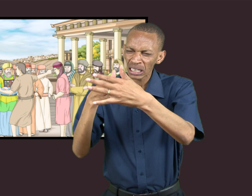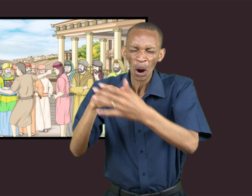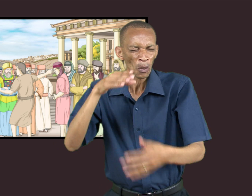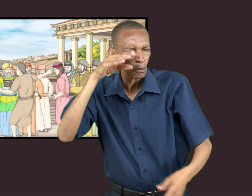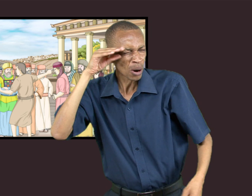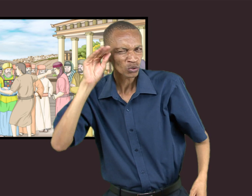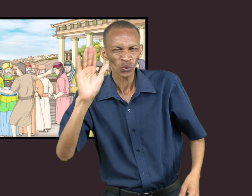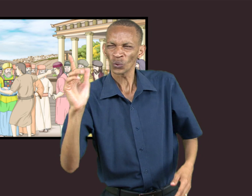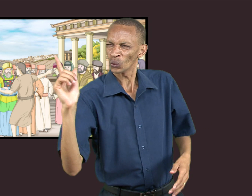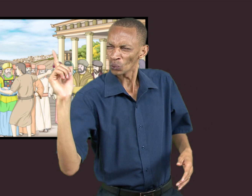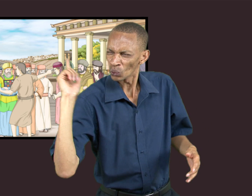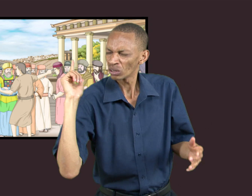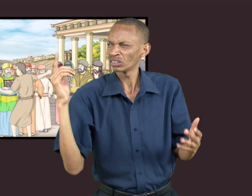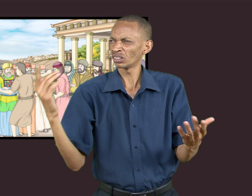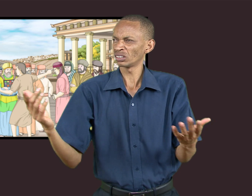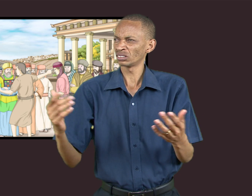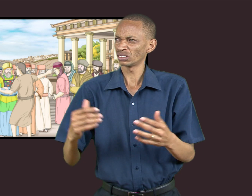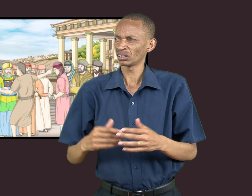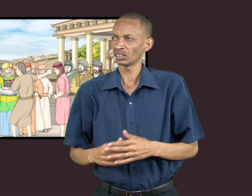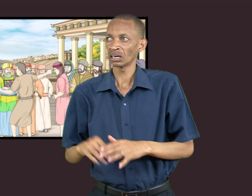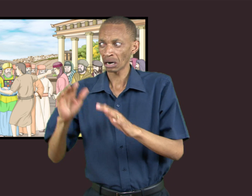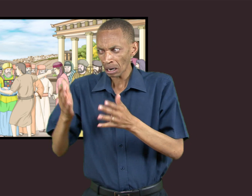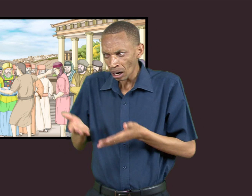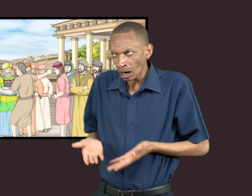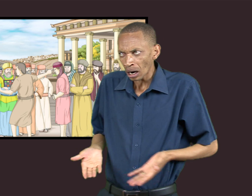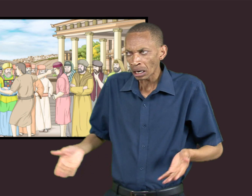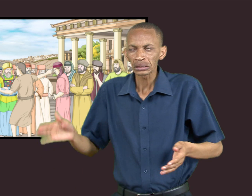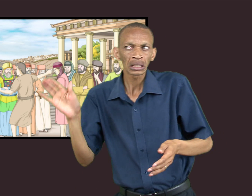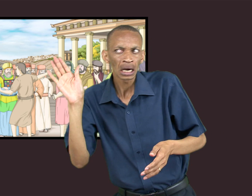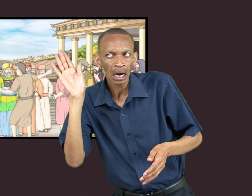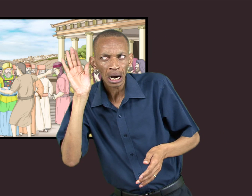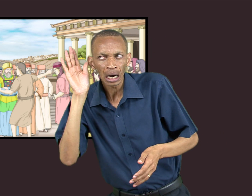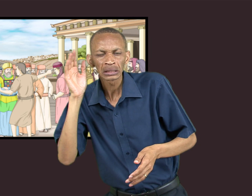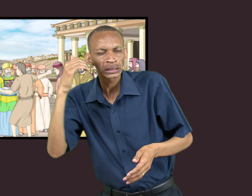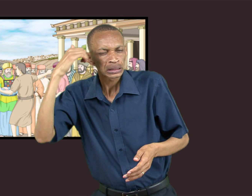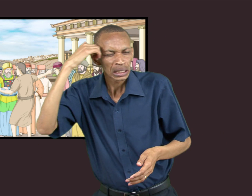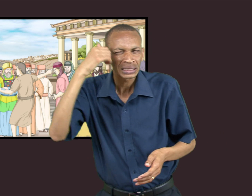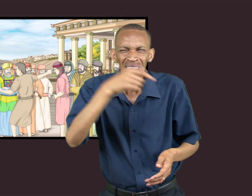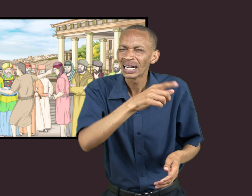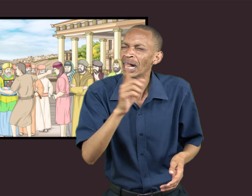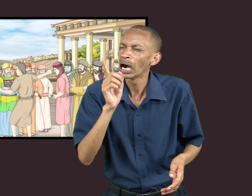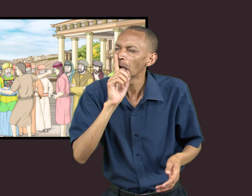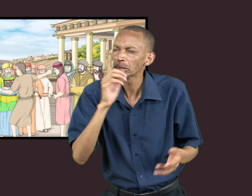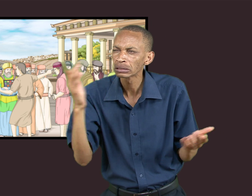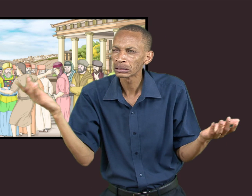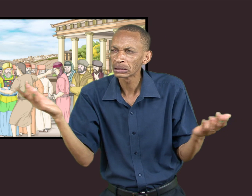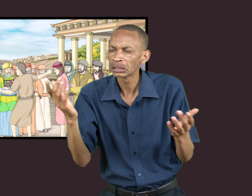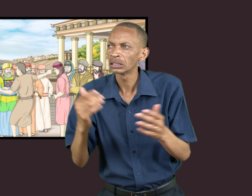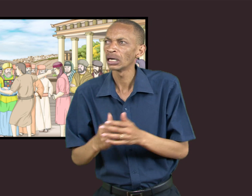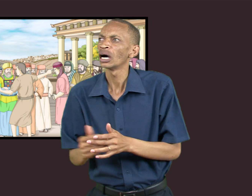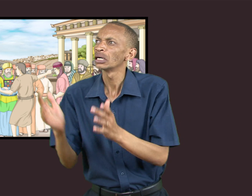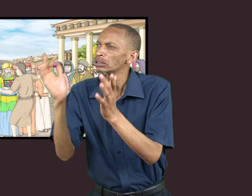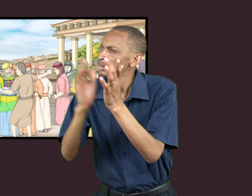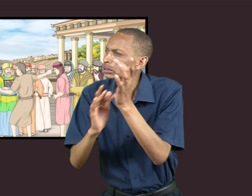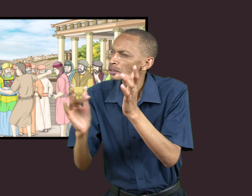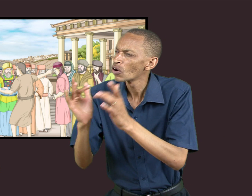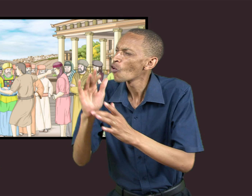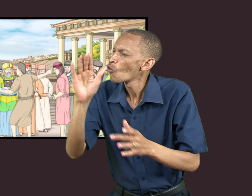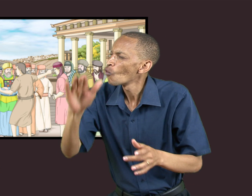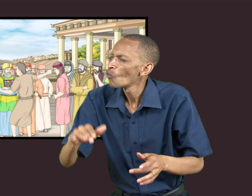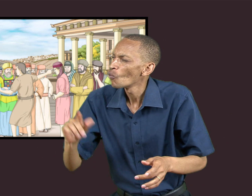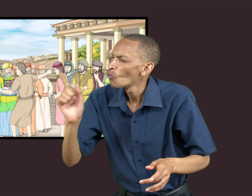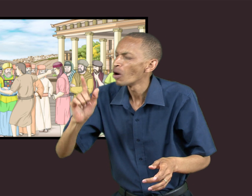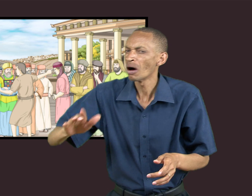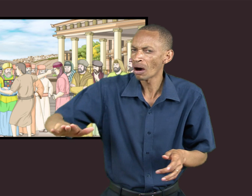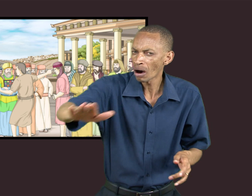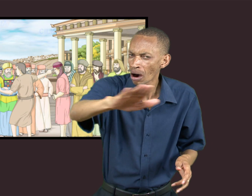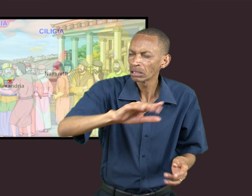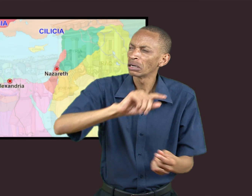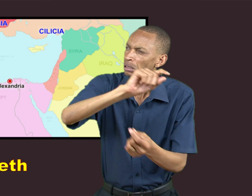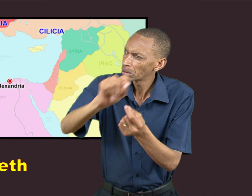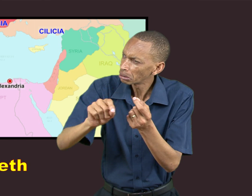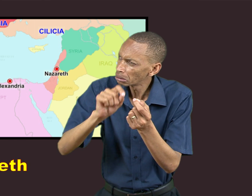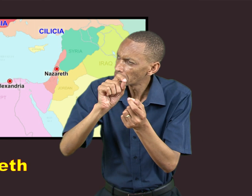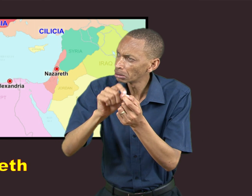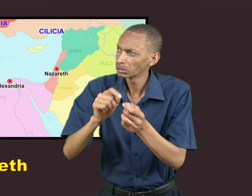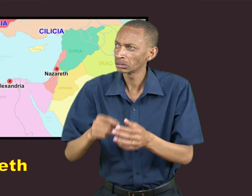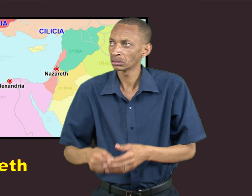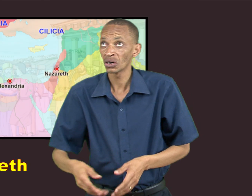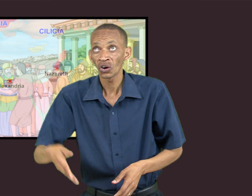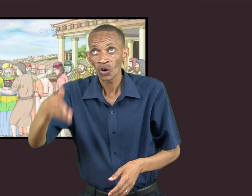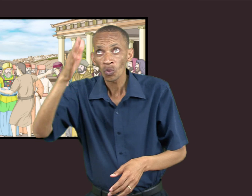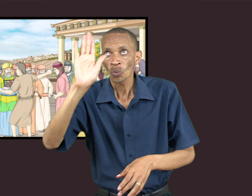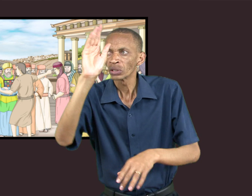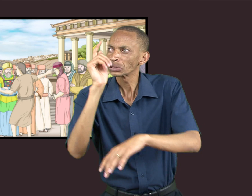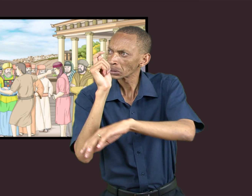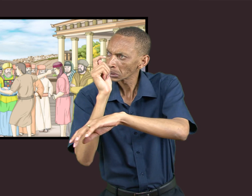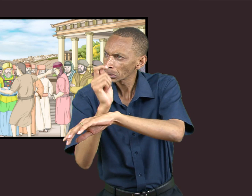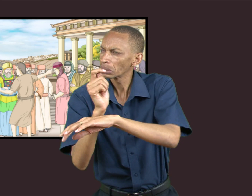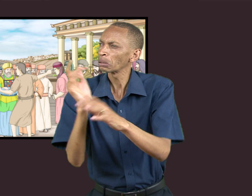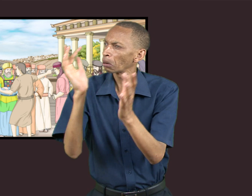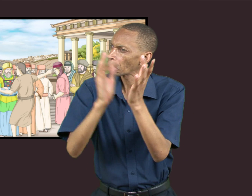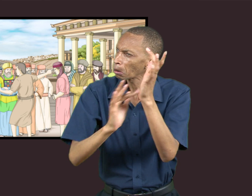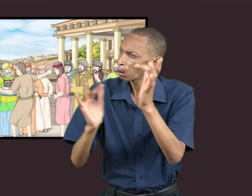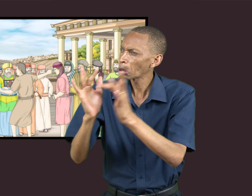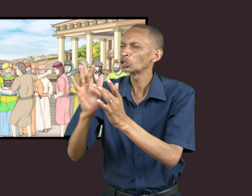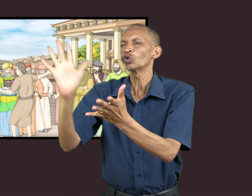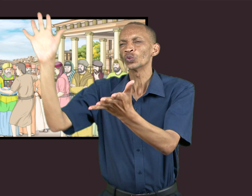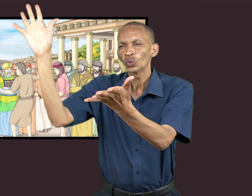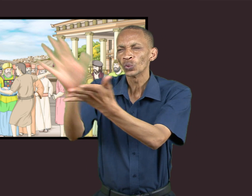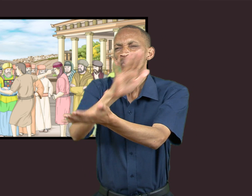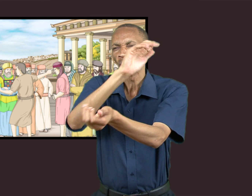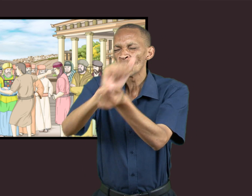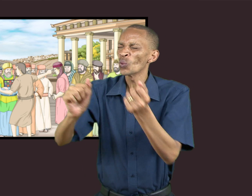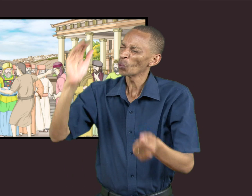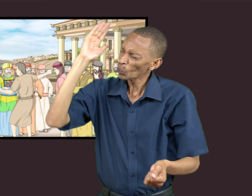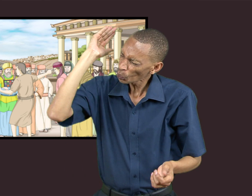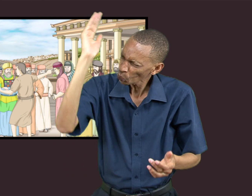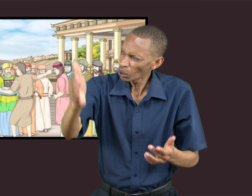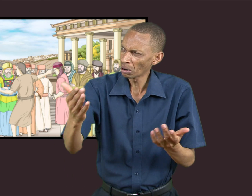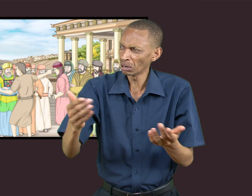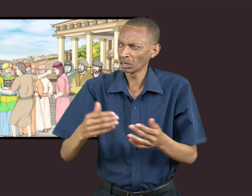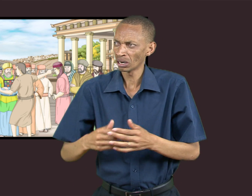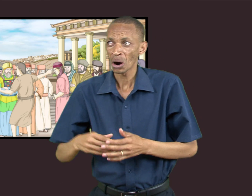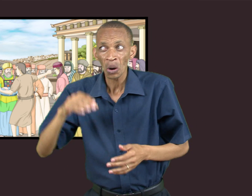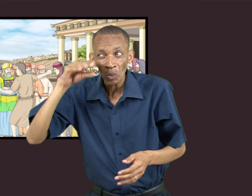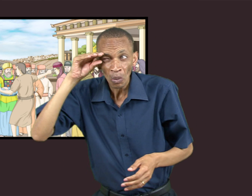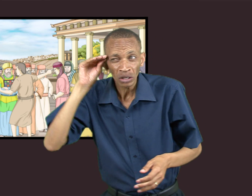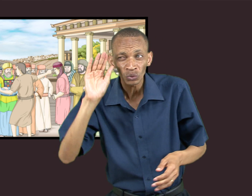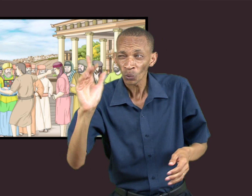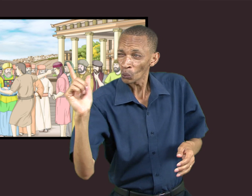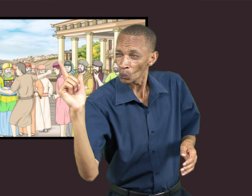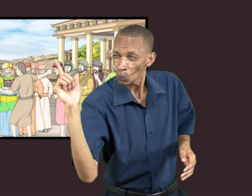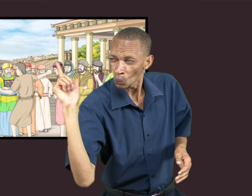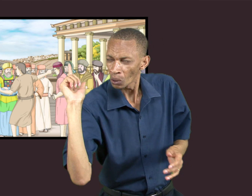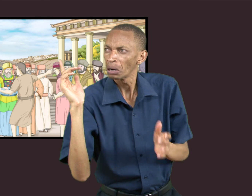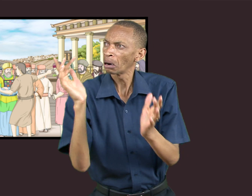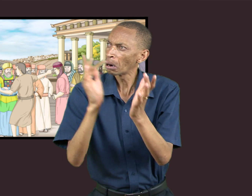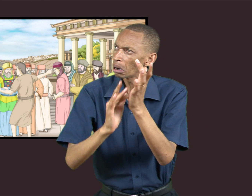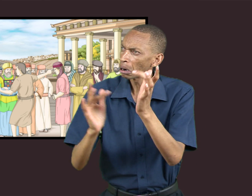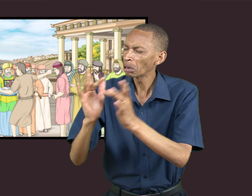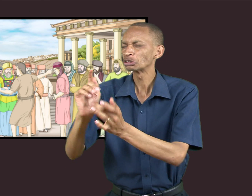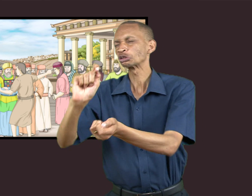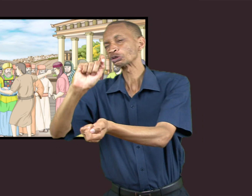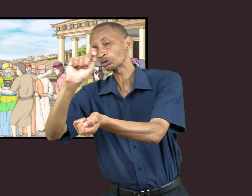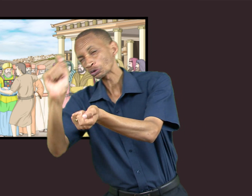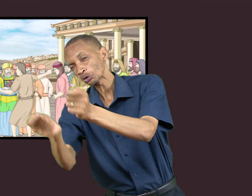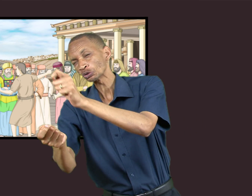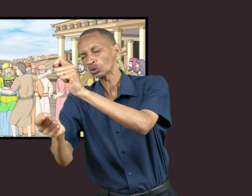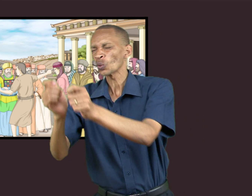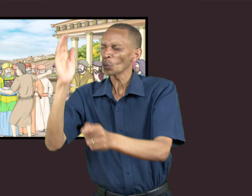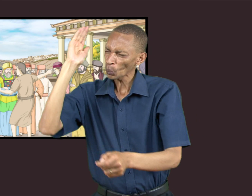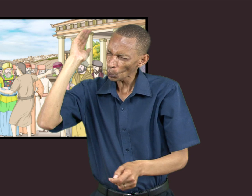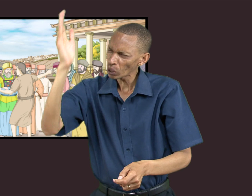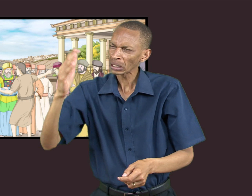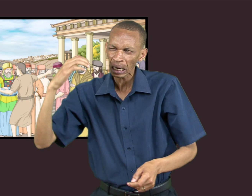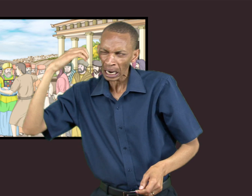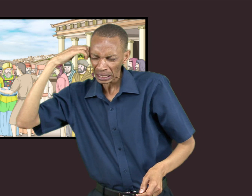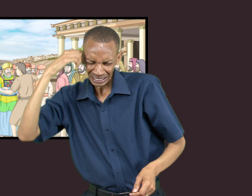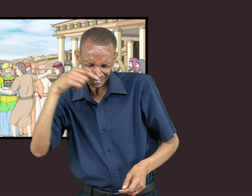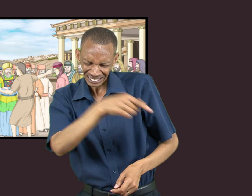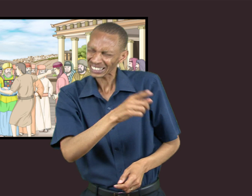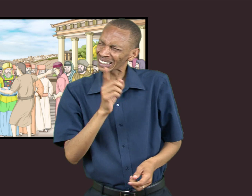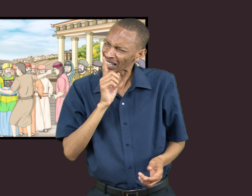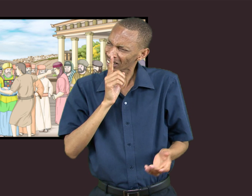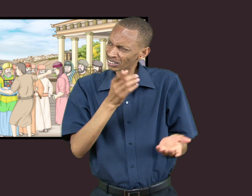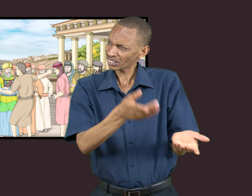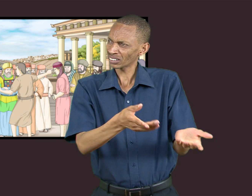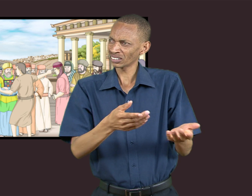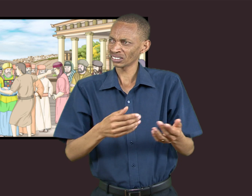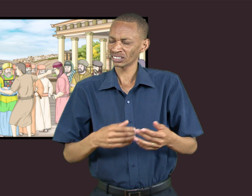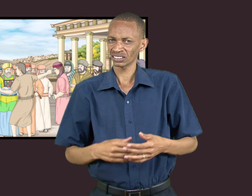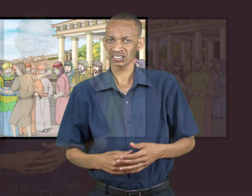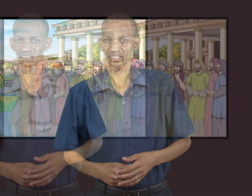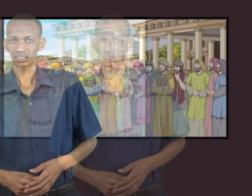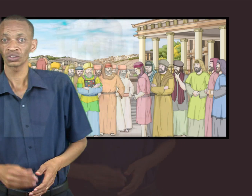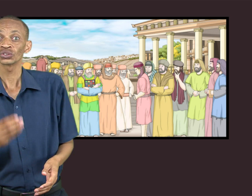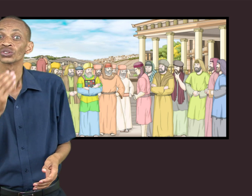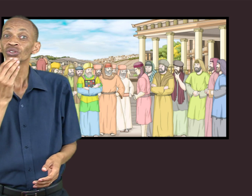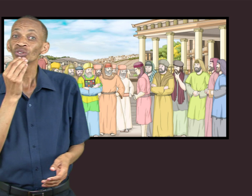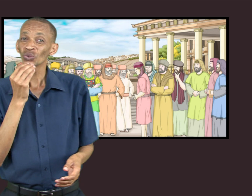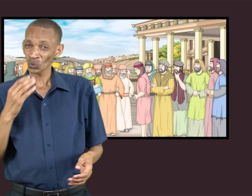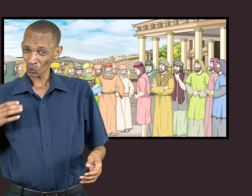For we have heard him say that Jesus of Nazareth will destroy this place and change the customs that Moses handed down to us.”